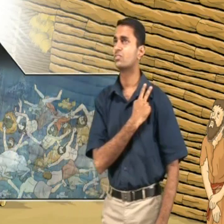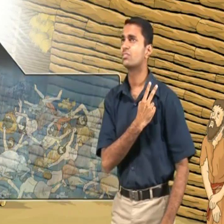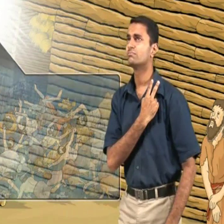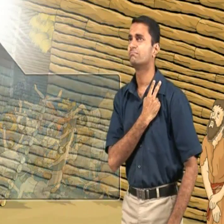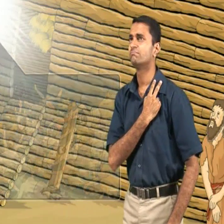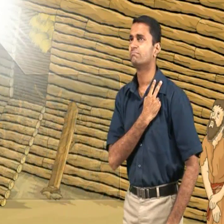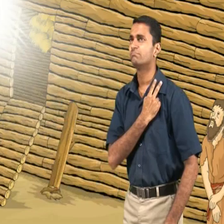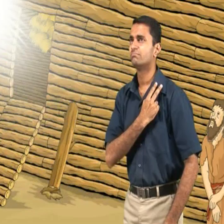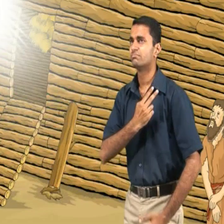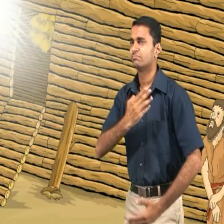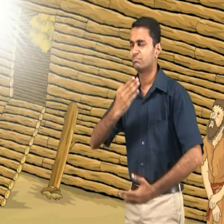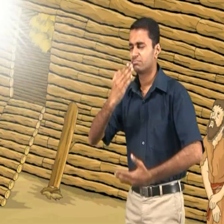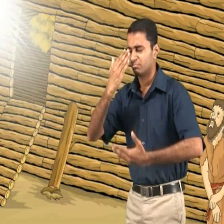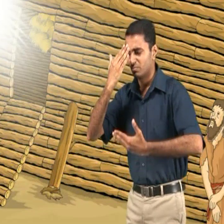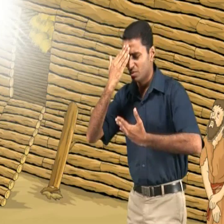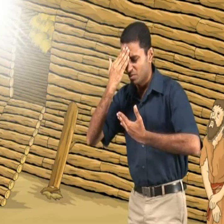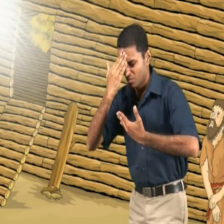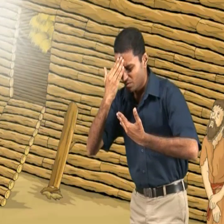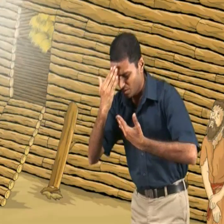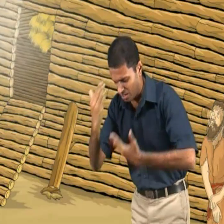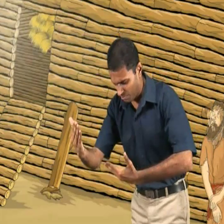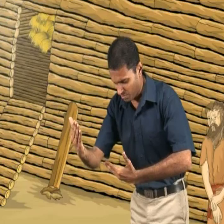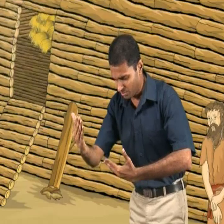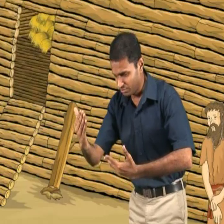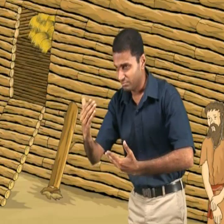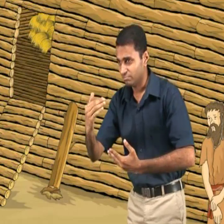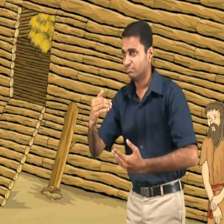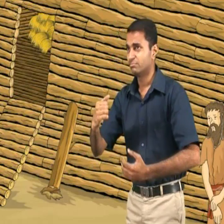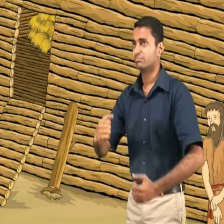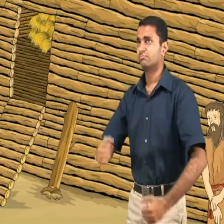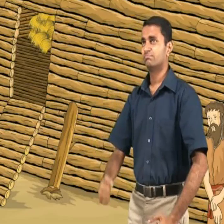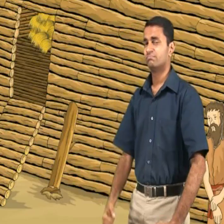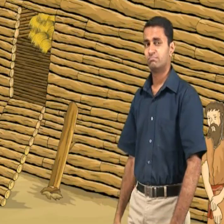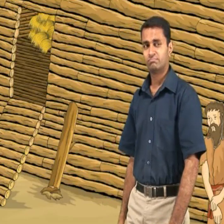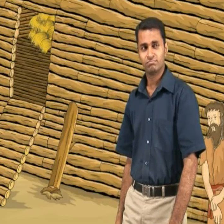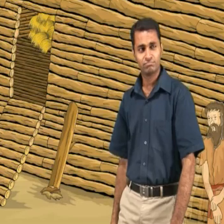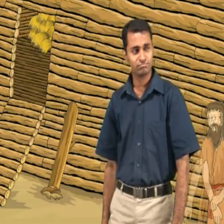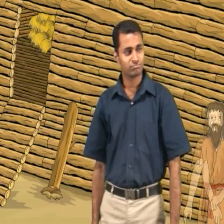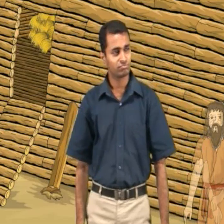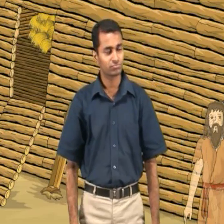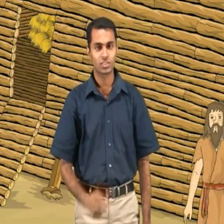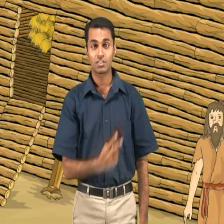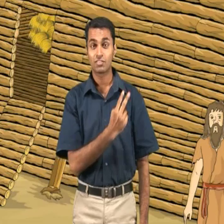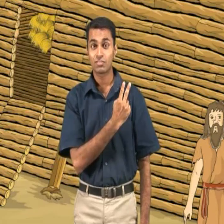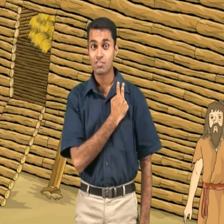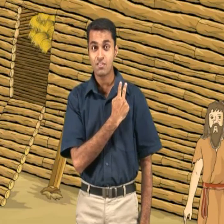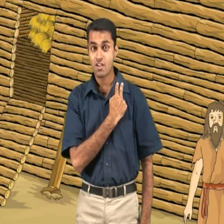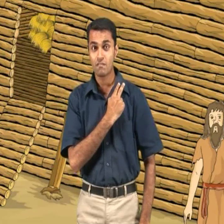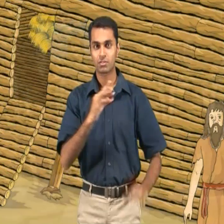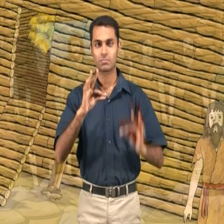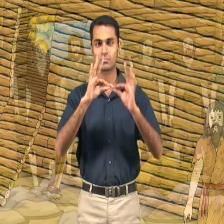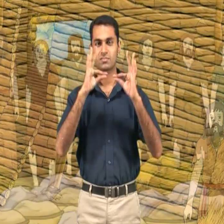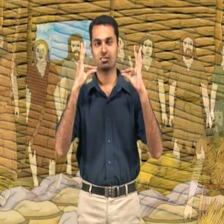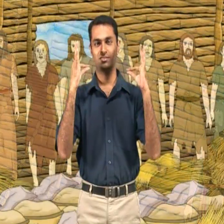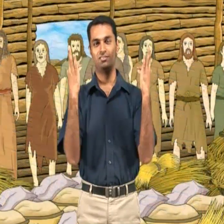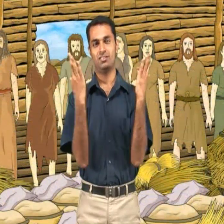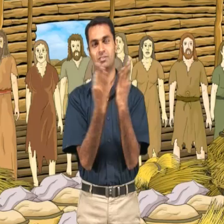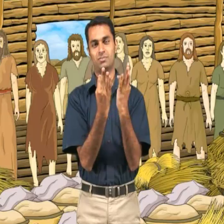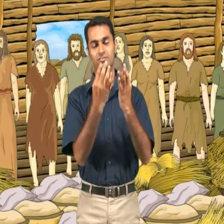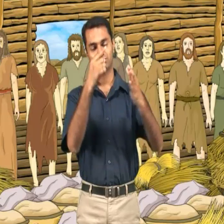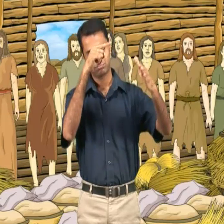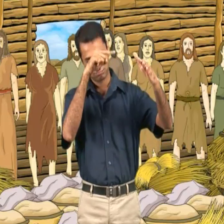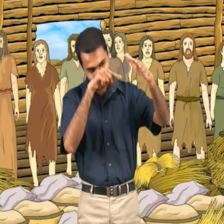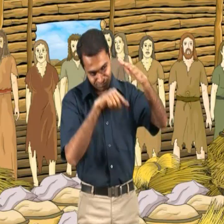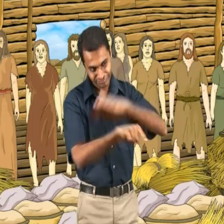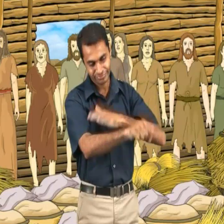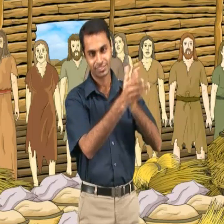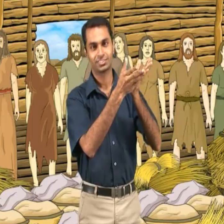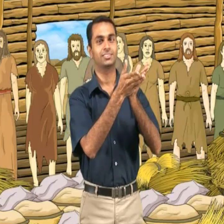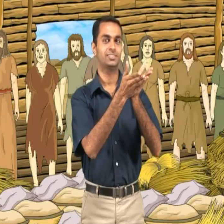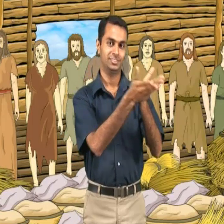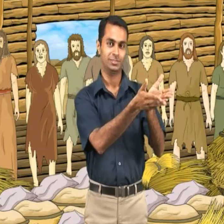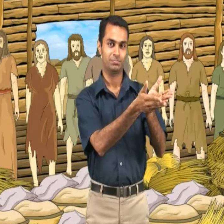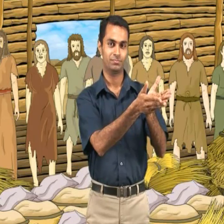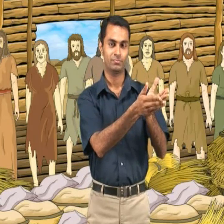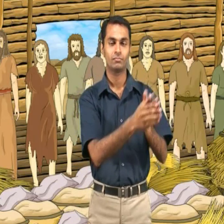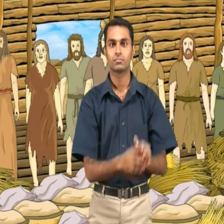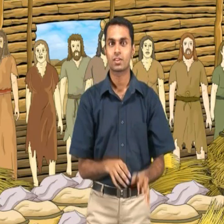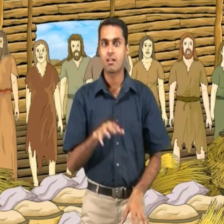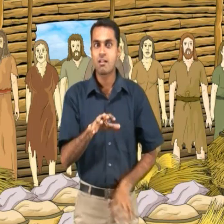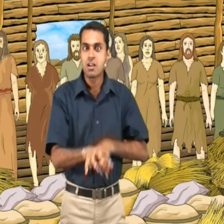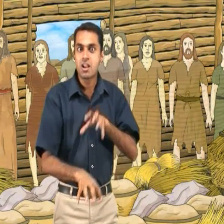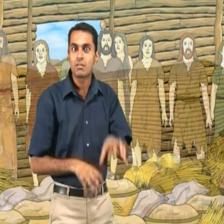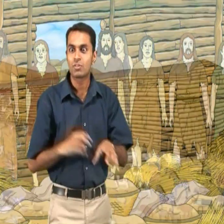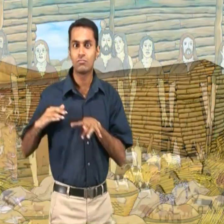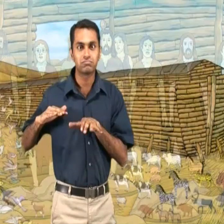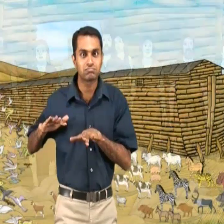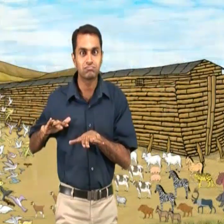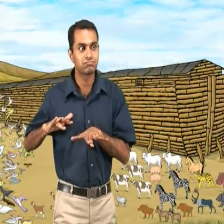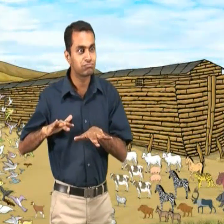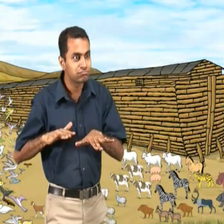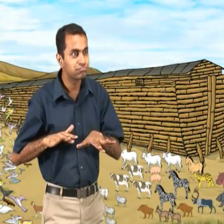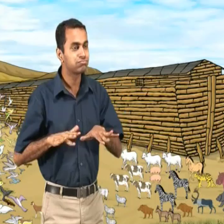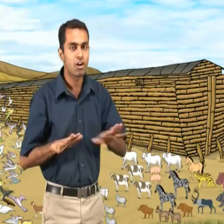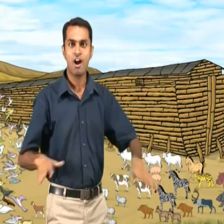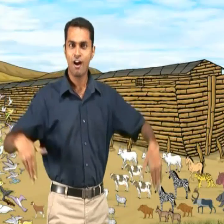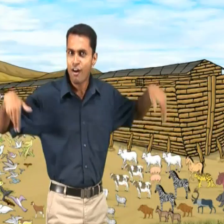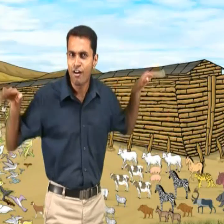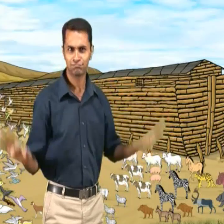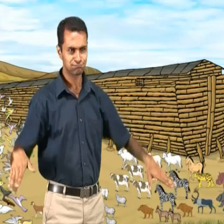And Noah did all that the LORD had commanded him. Now Noah was 600 years old when the floodwaters came upon the earth. And Noah and his wife, with his sons and their wives, entered the ark to escape the waters of the flood.